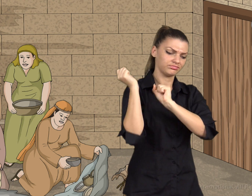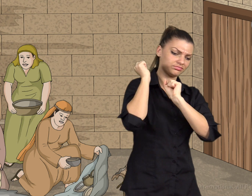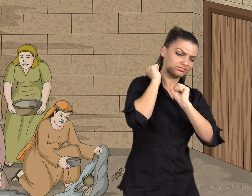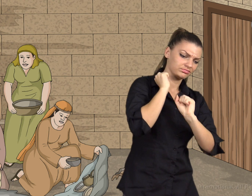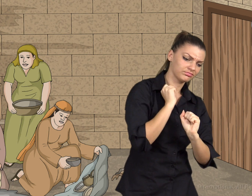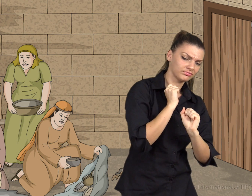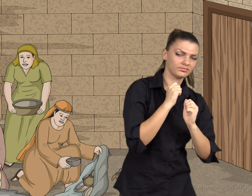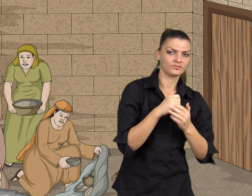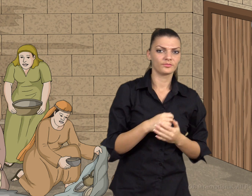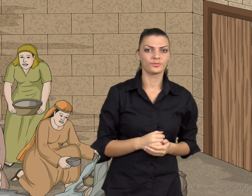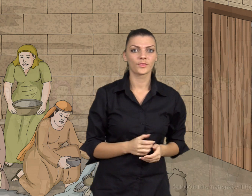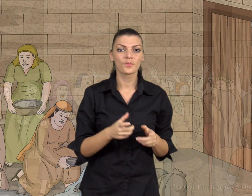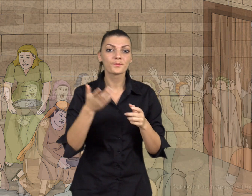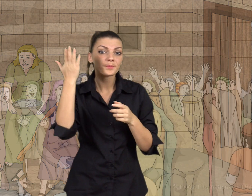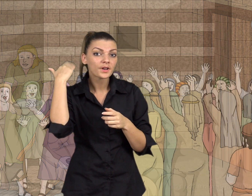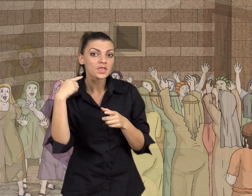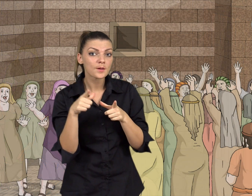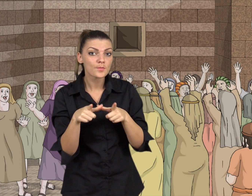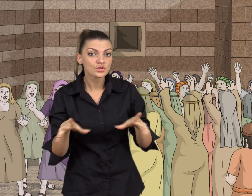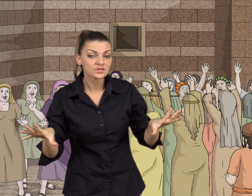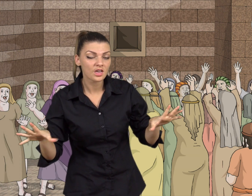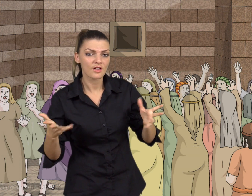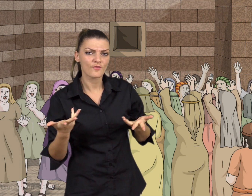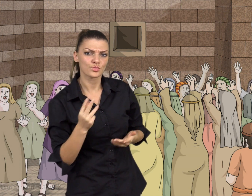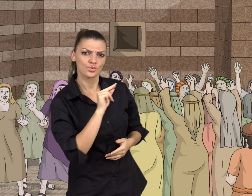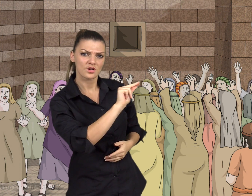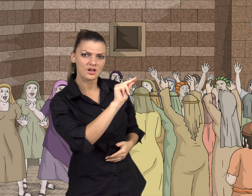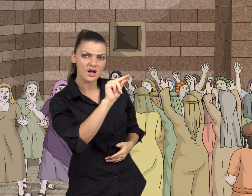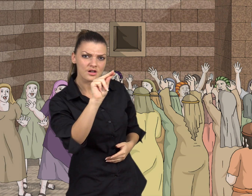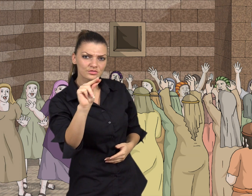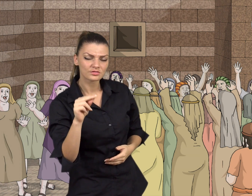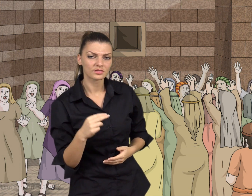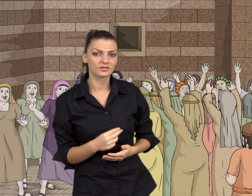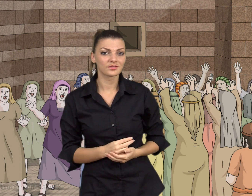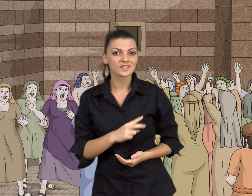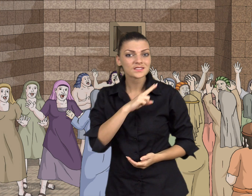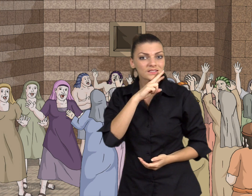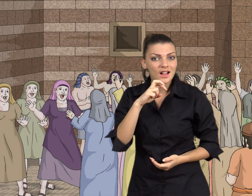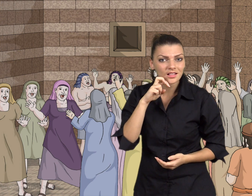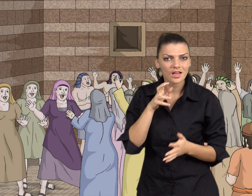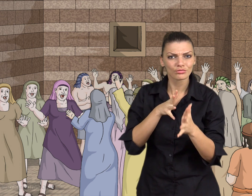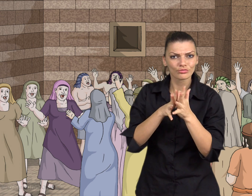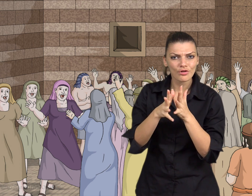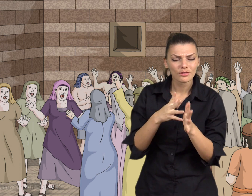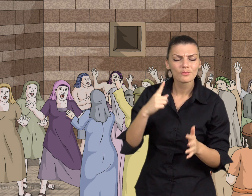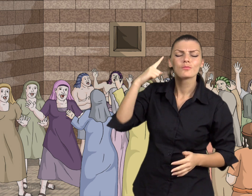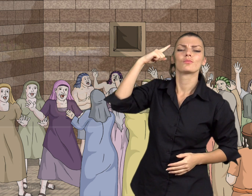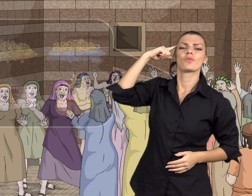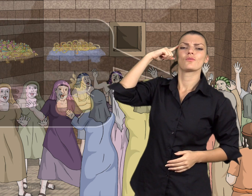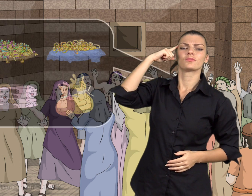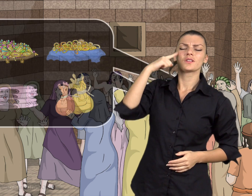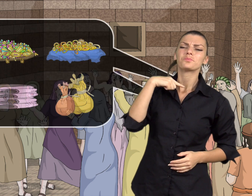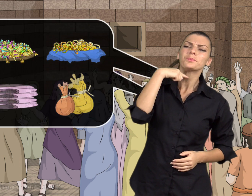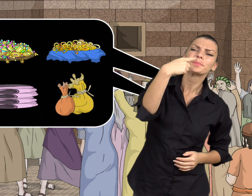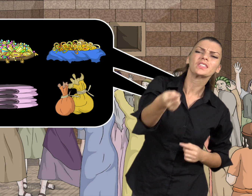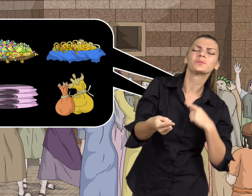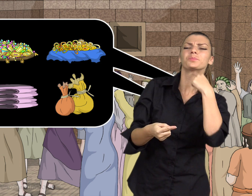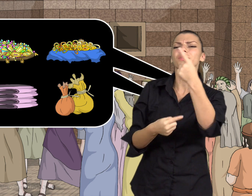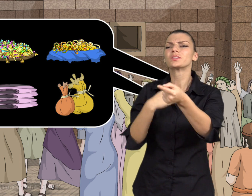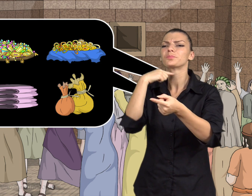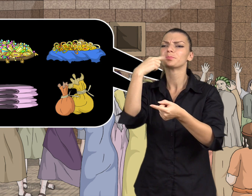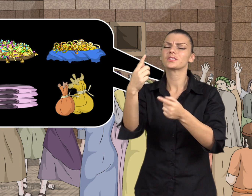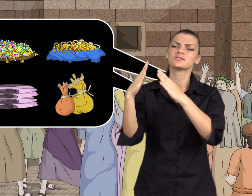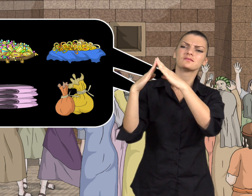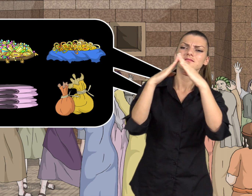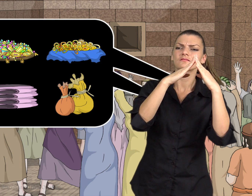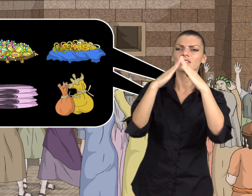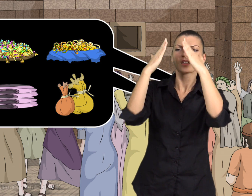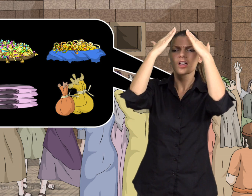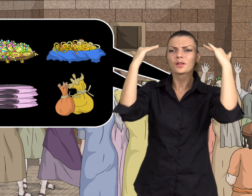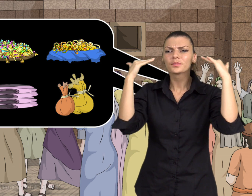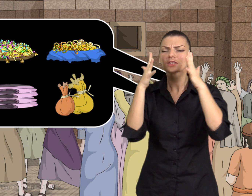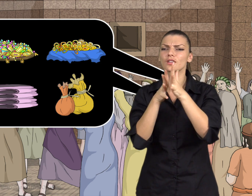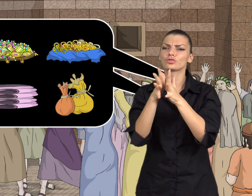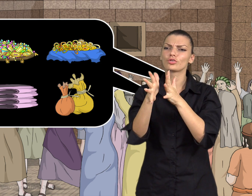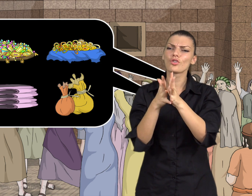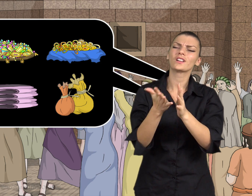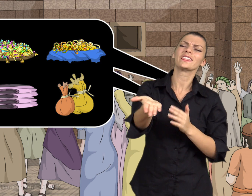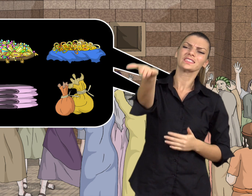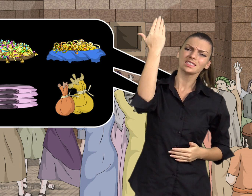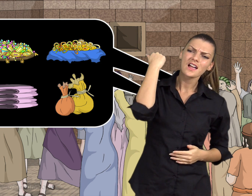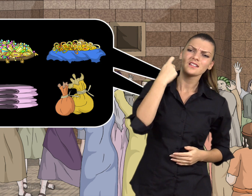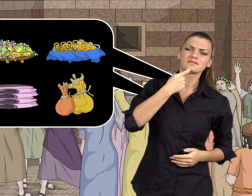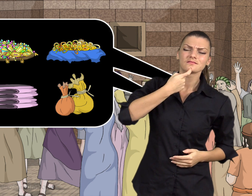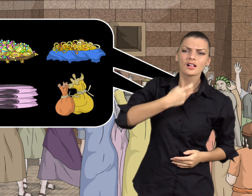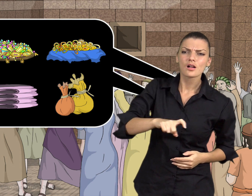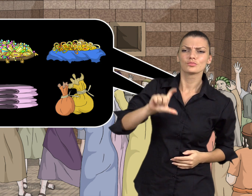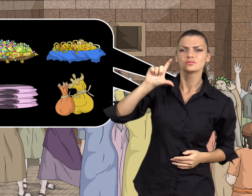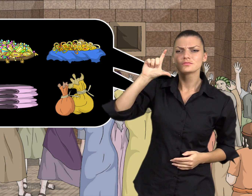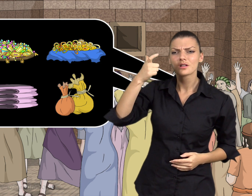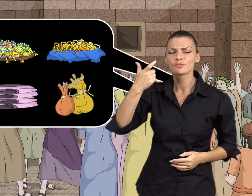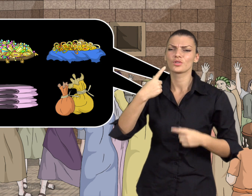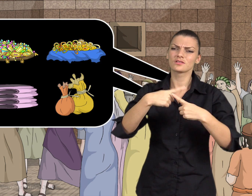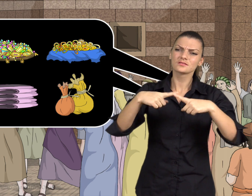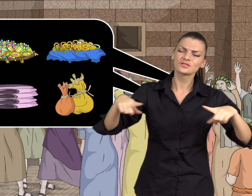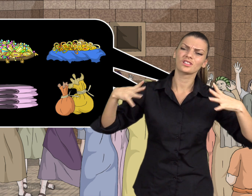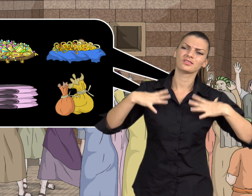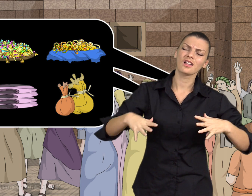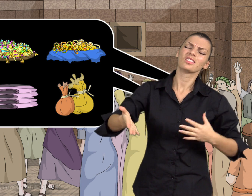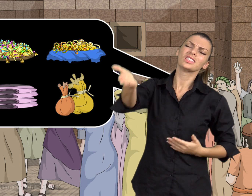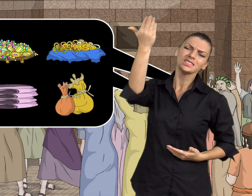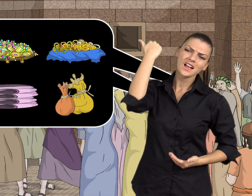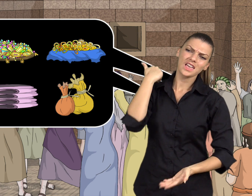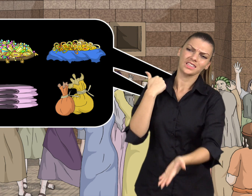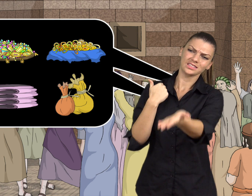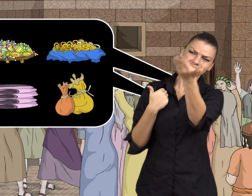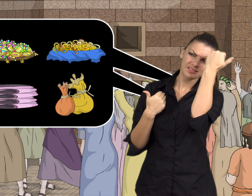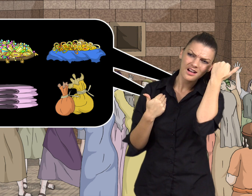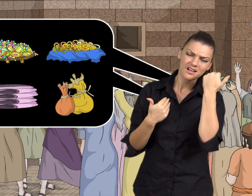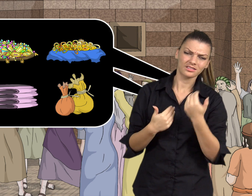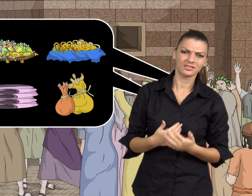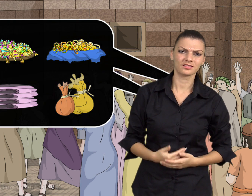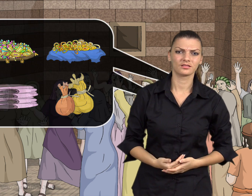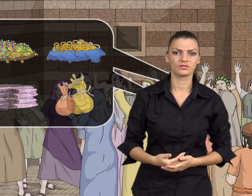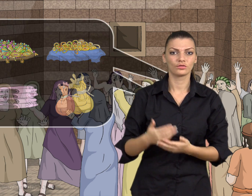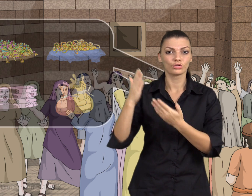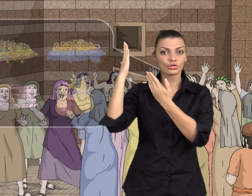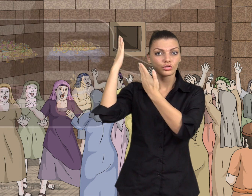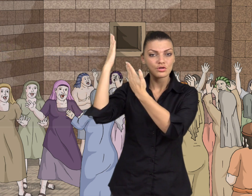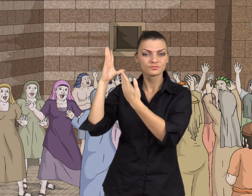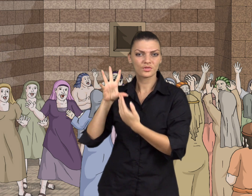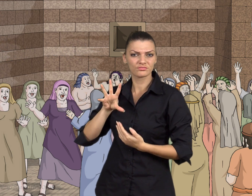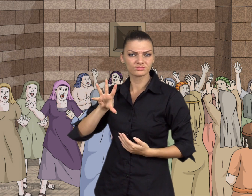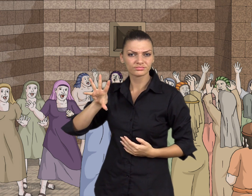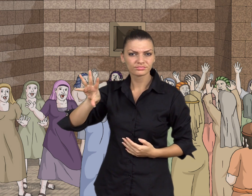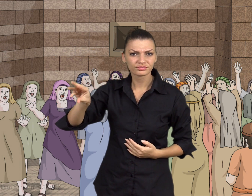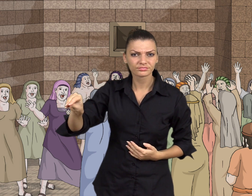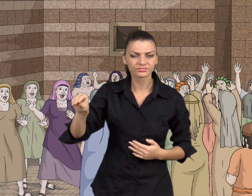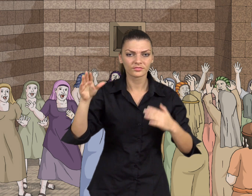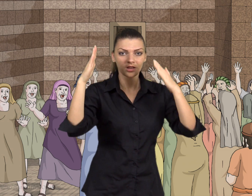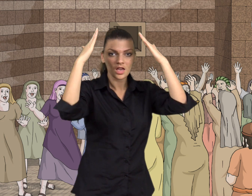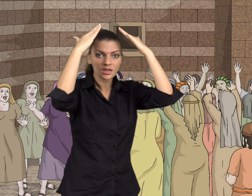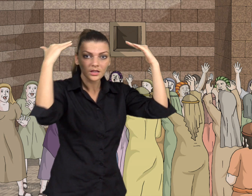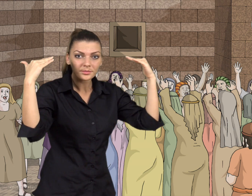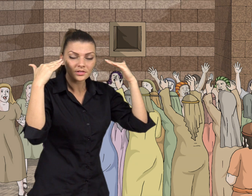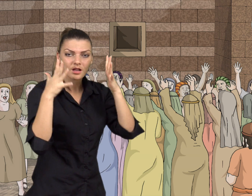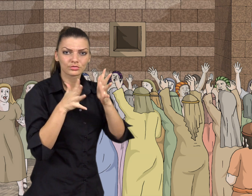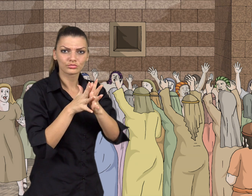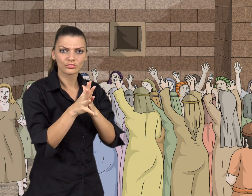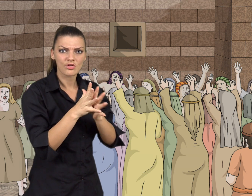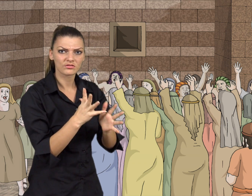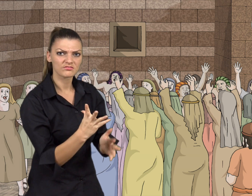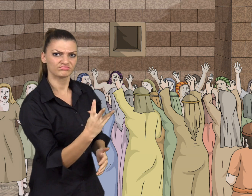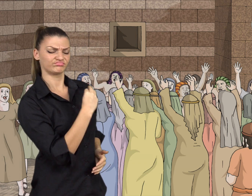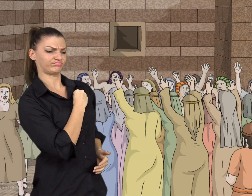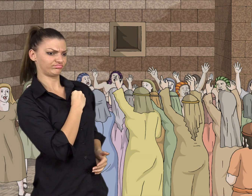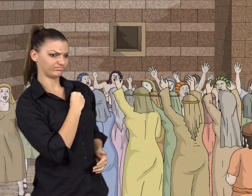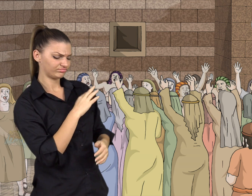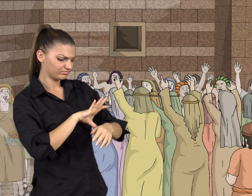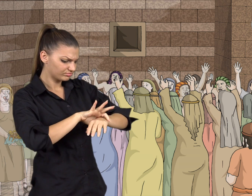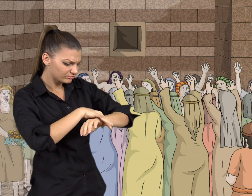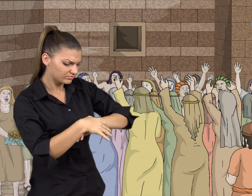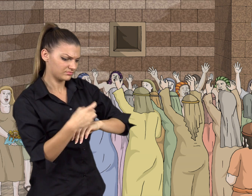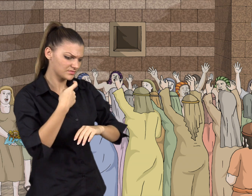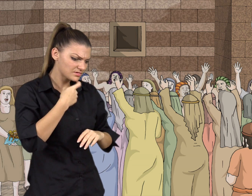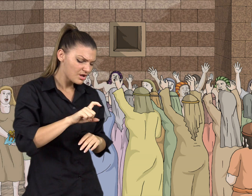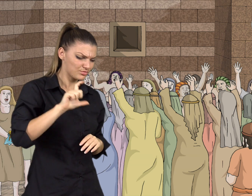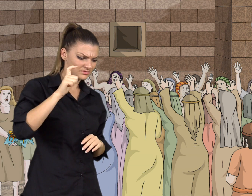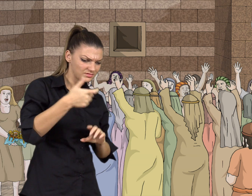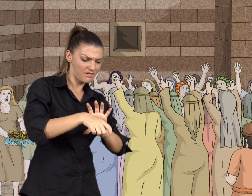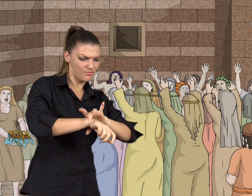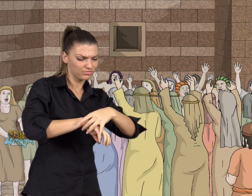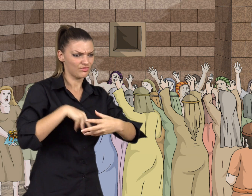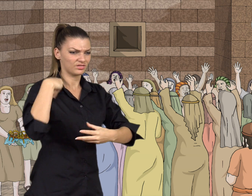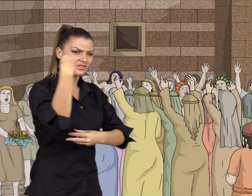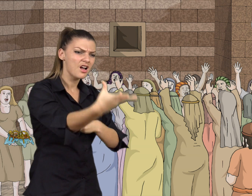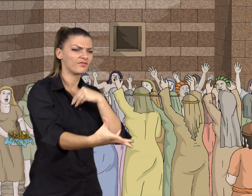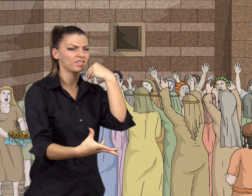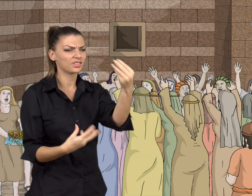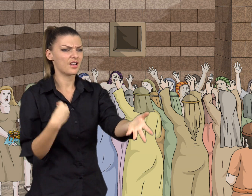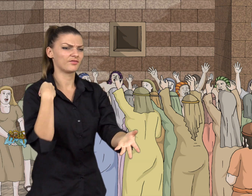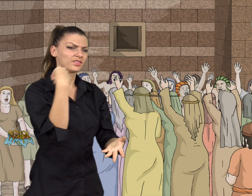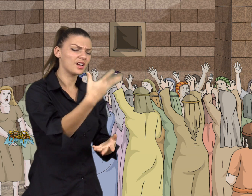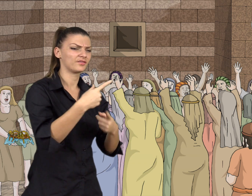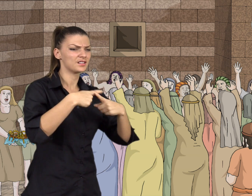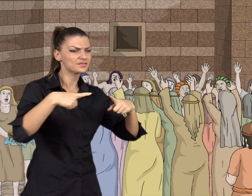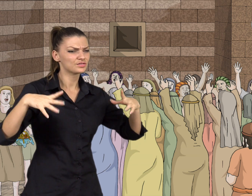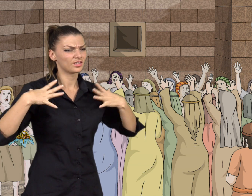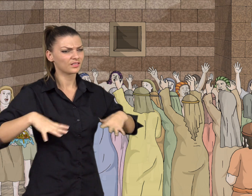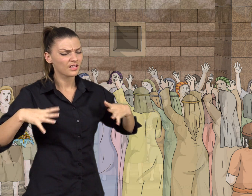Furthermore, the Israelites acted on Moses’ word and asked the Egyptians for articles of silver and gold, and for clothing.